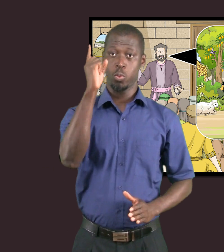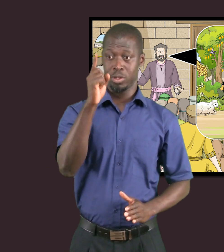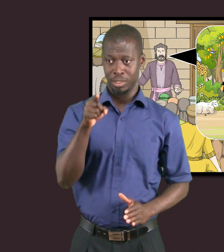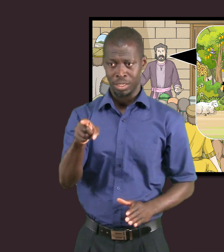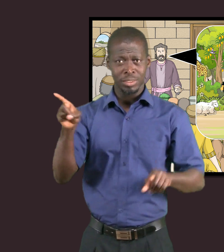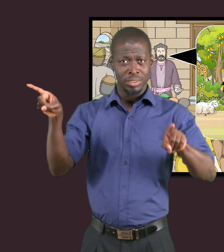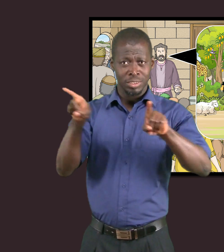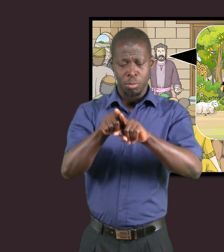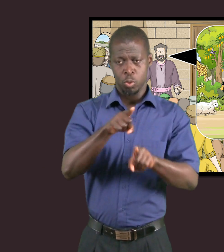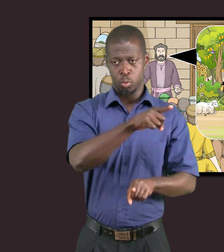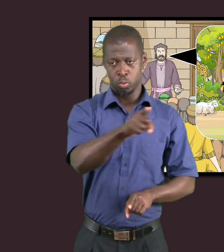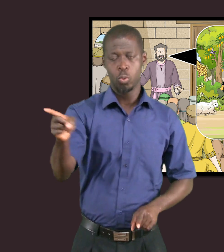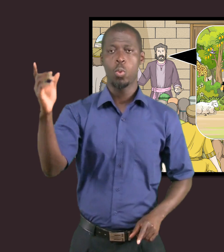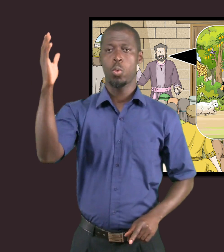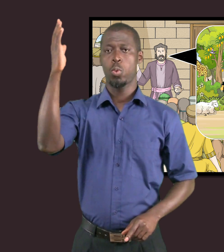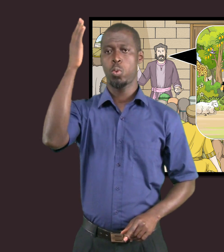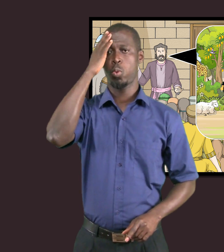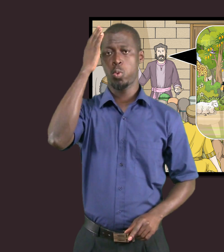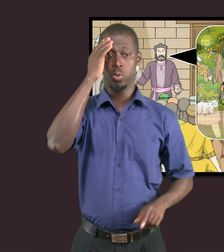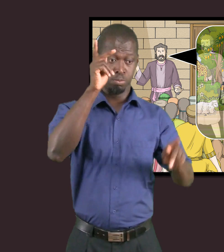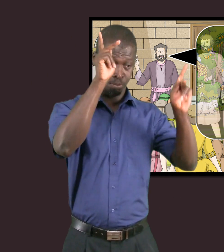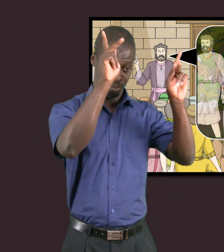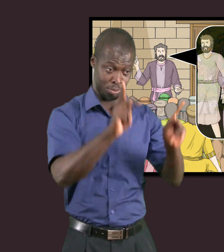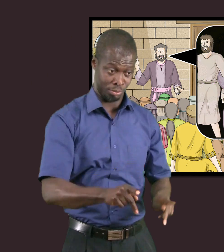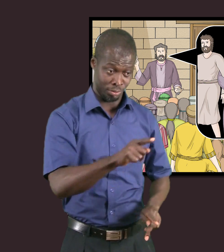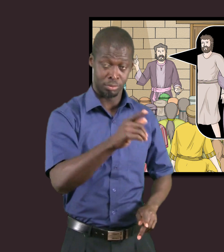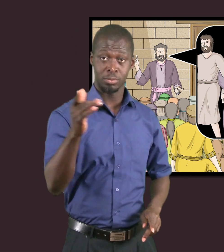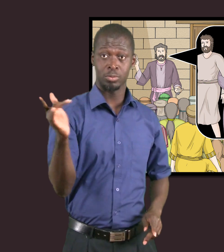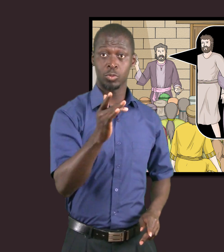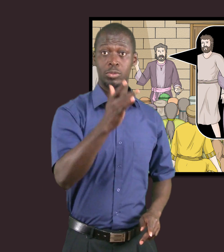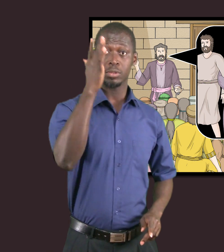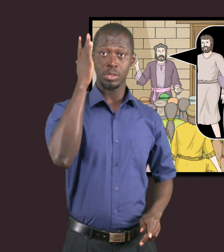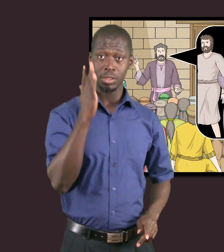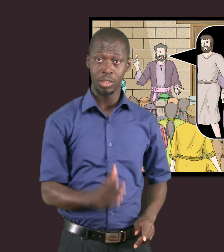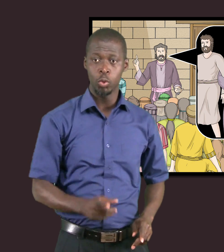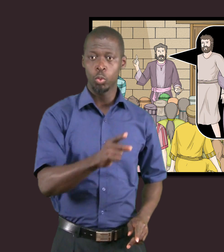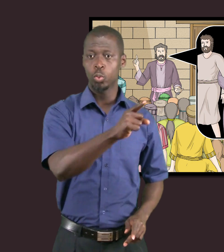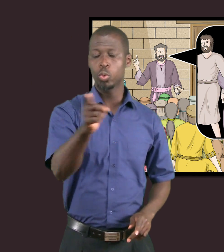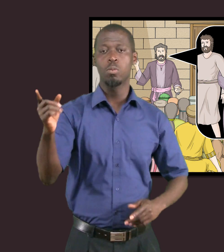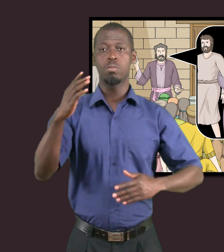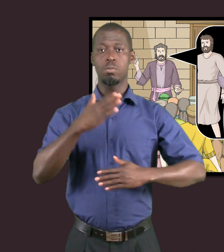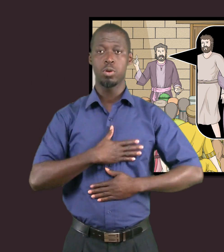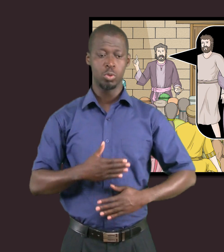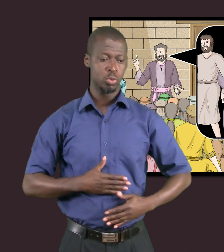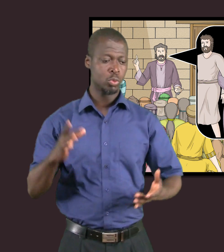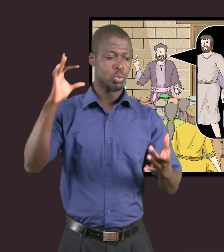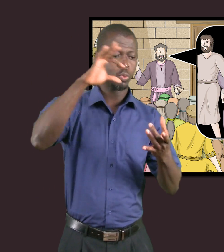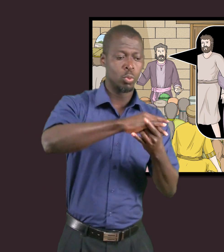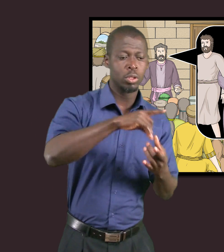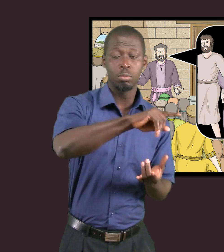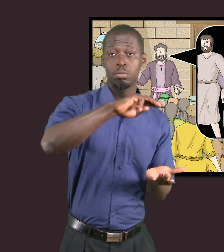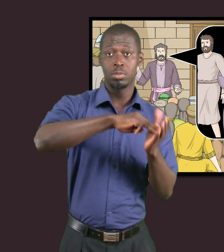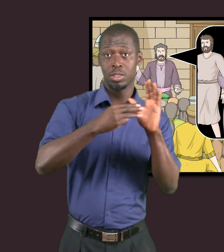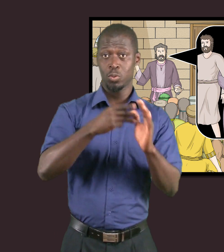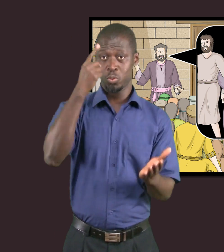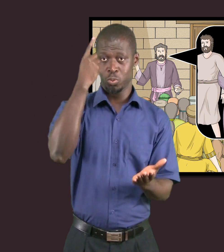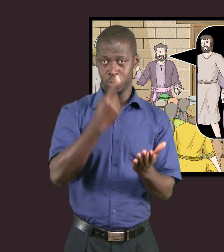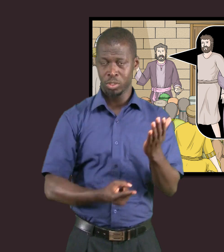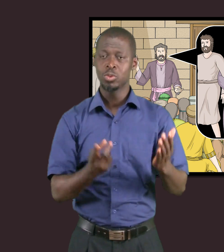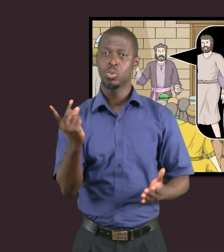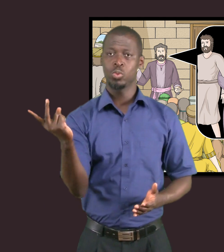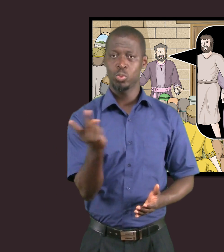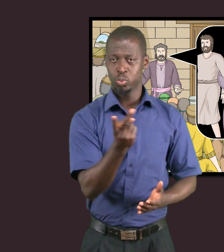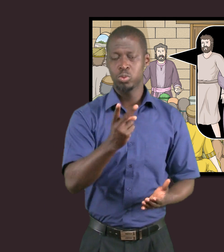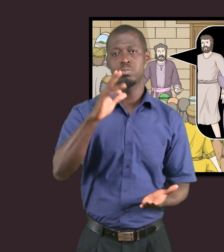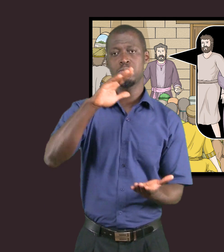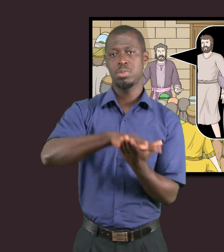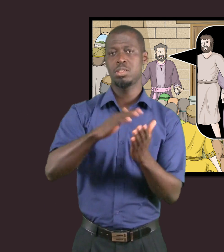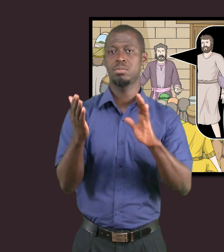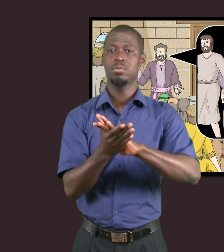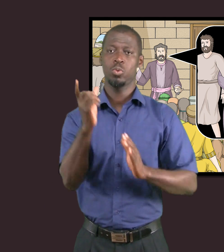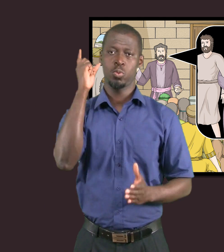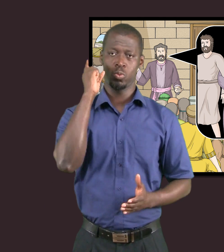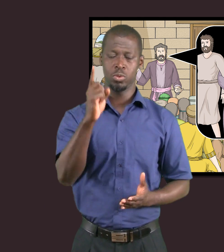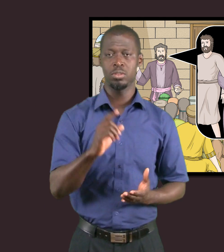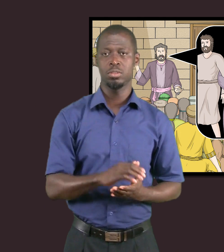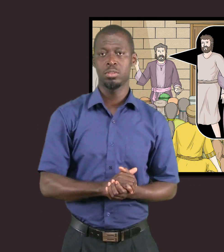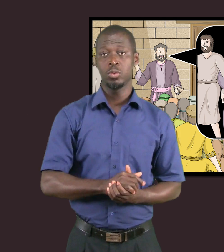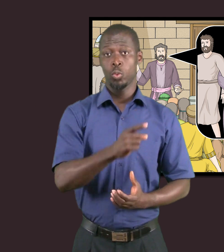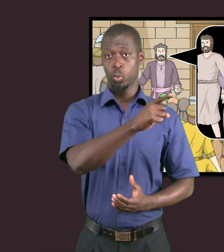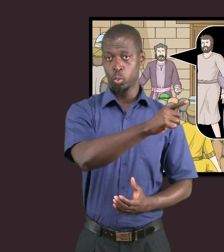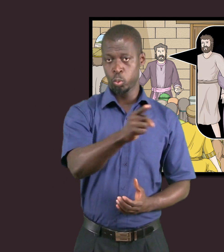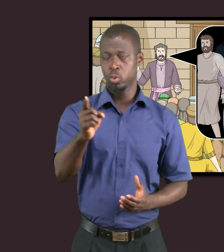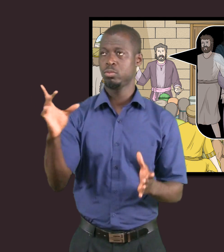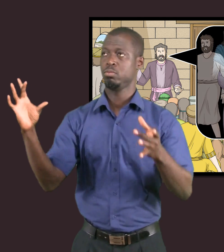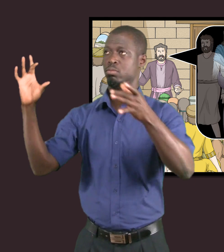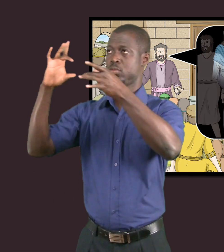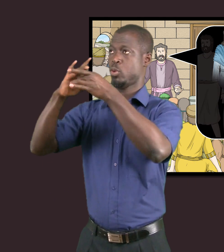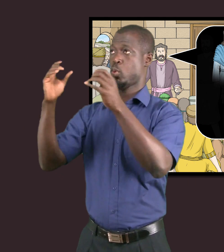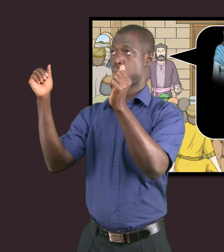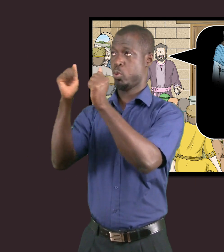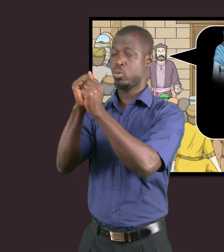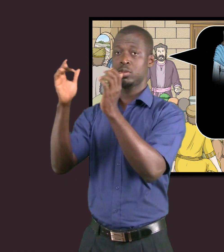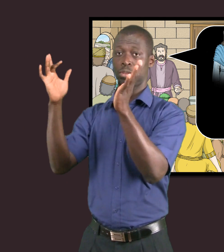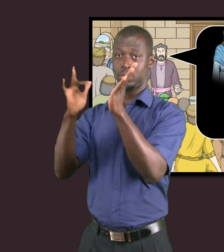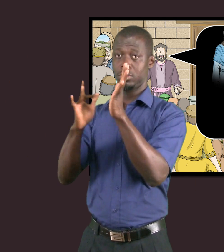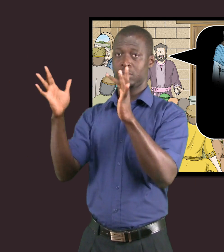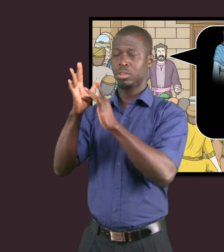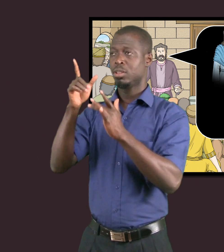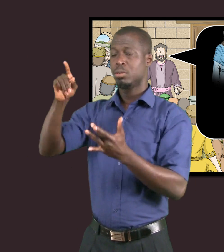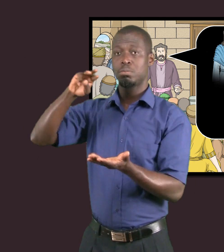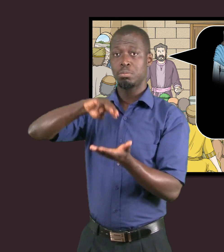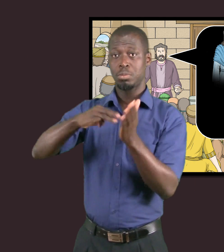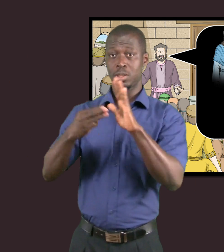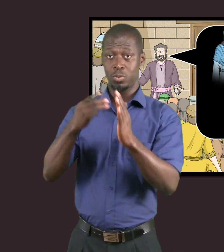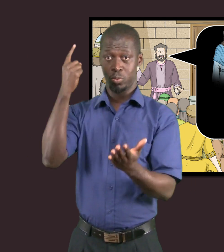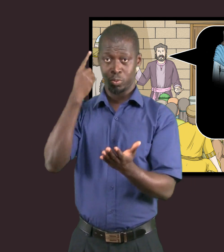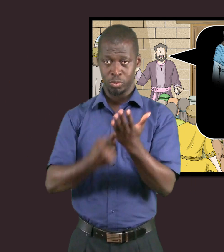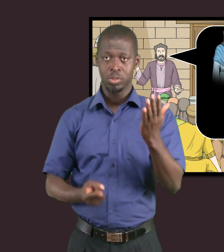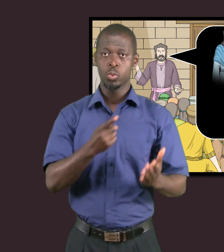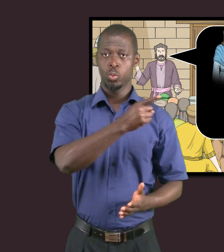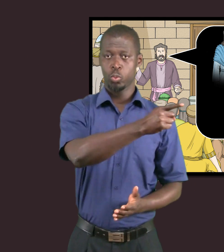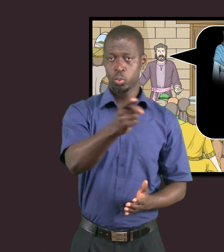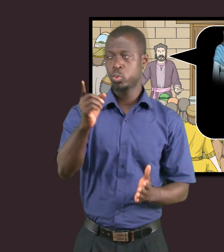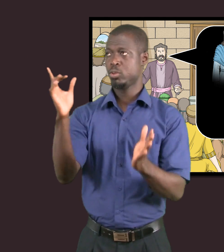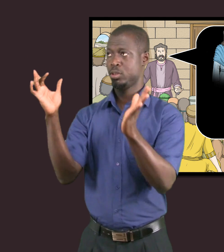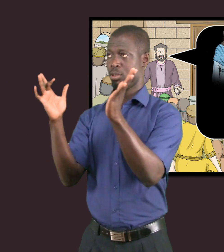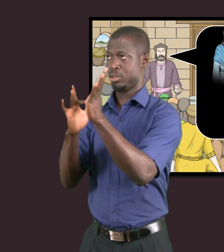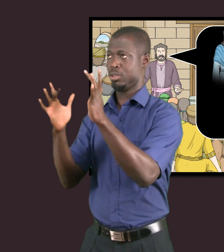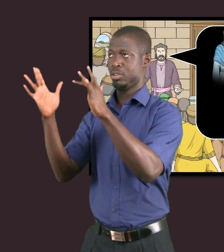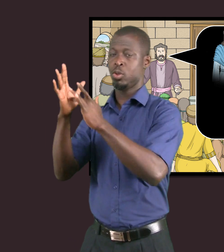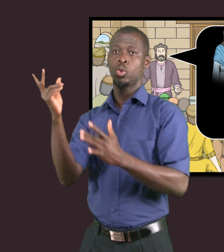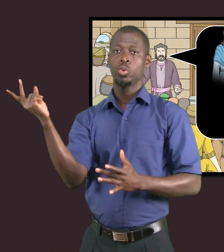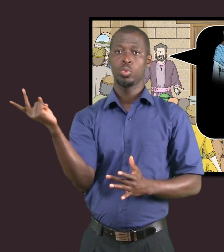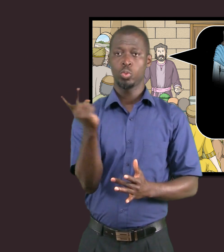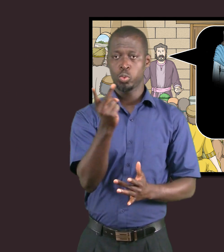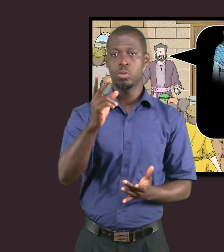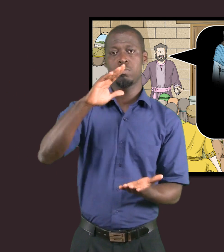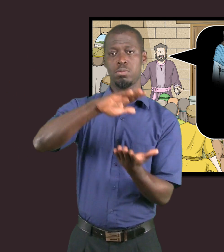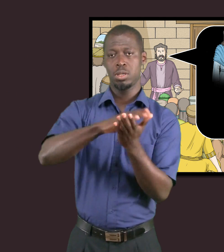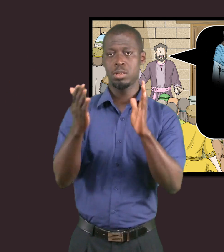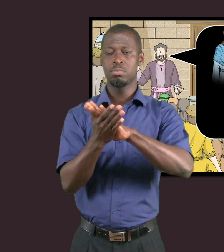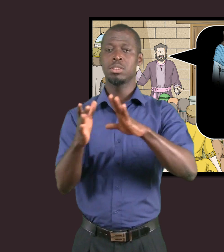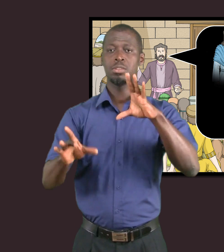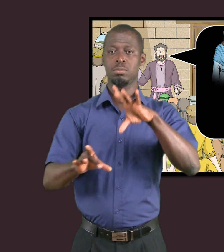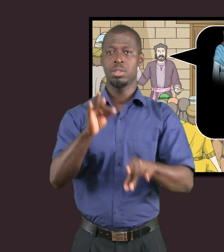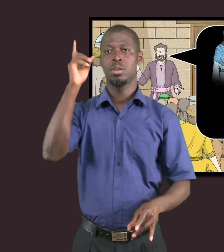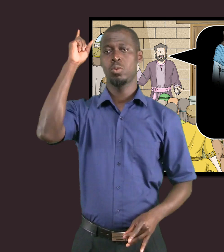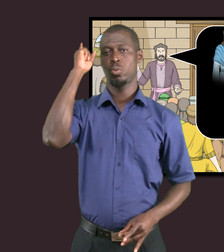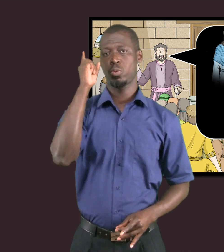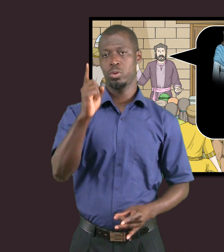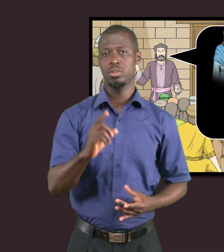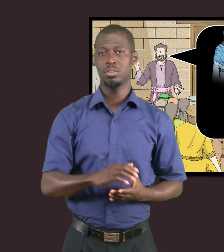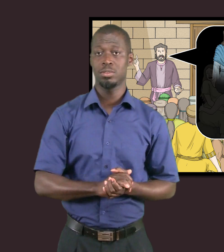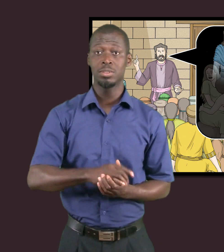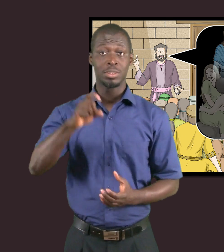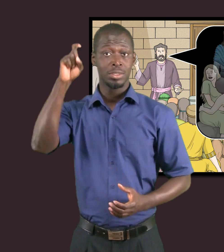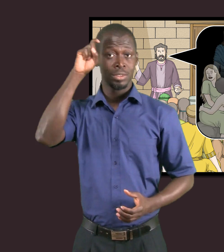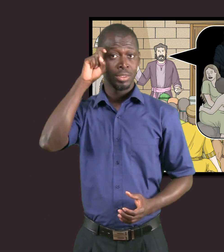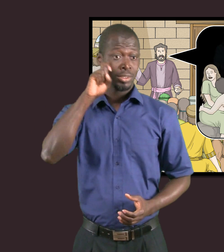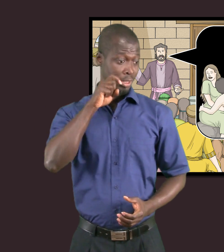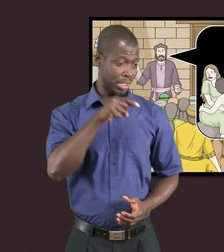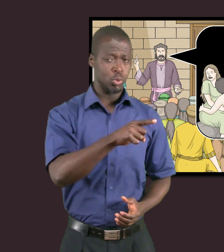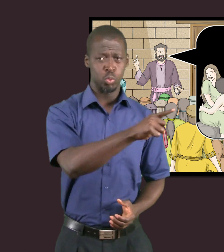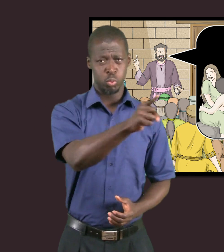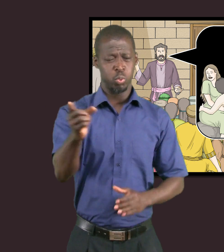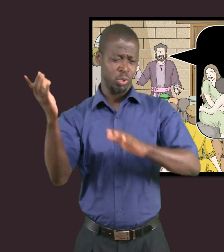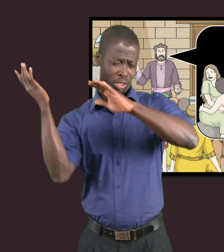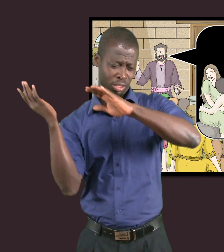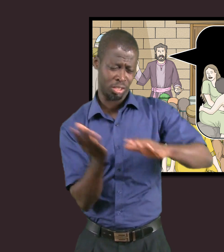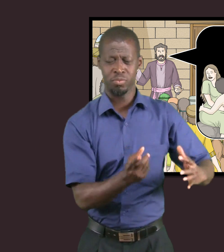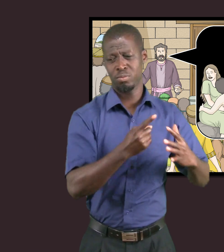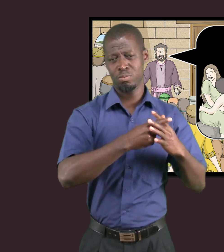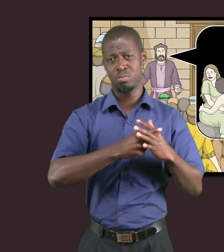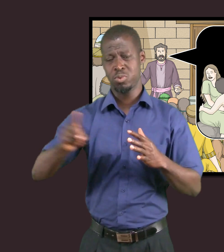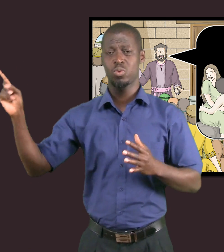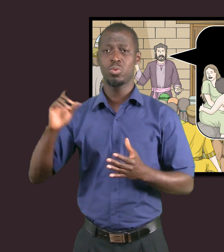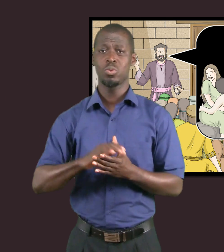But he who unites himself with the Lord is one with Him in spirit.